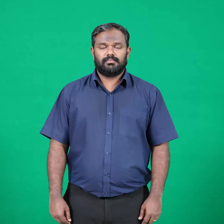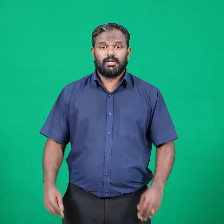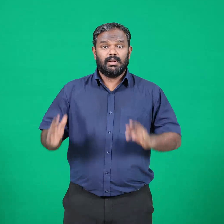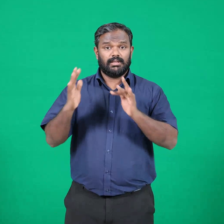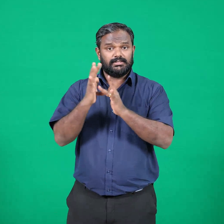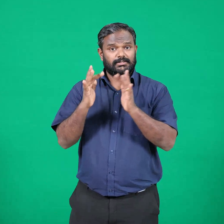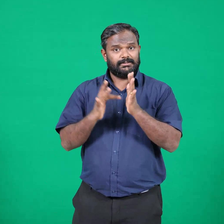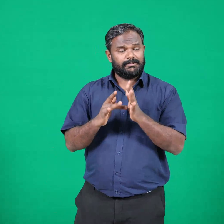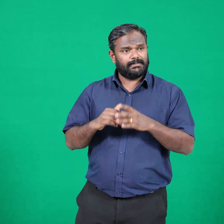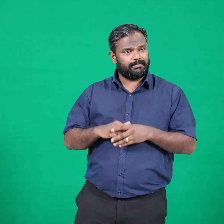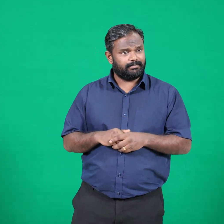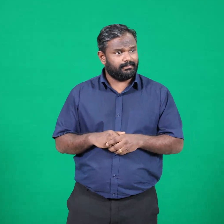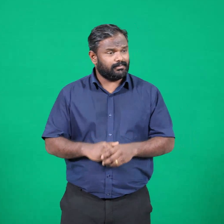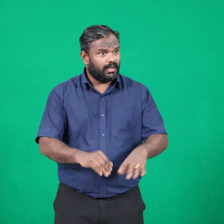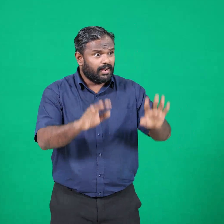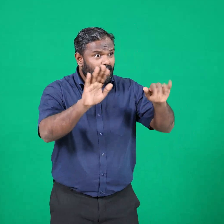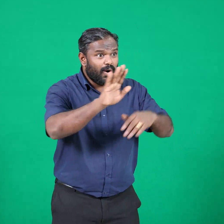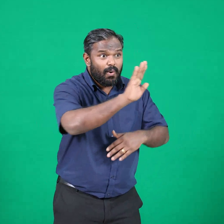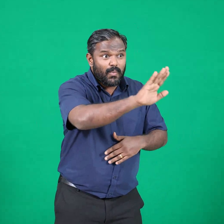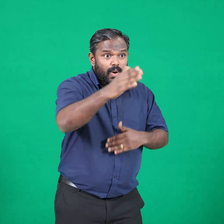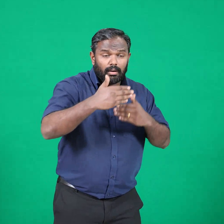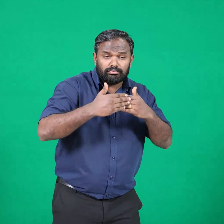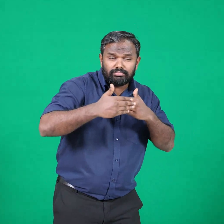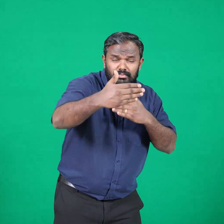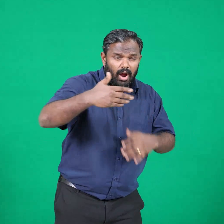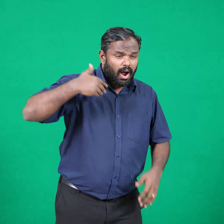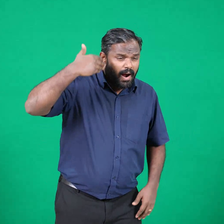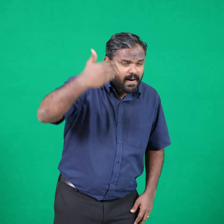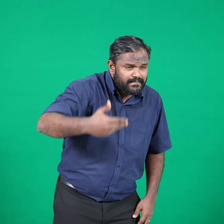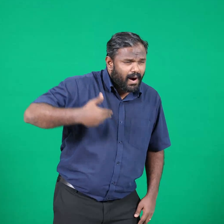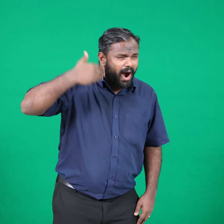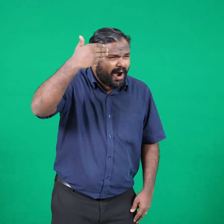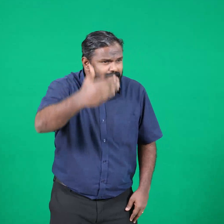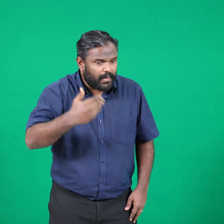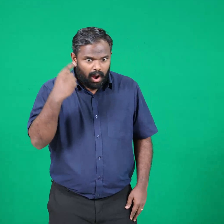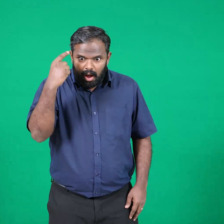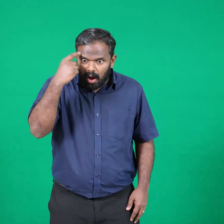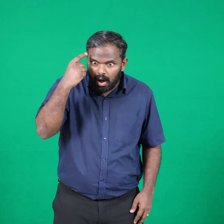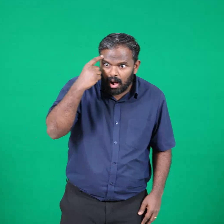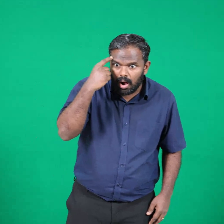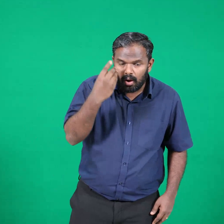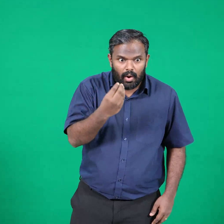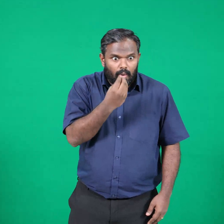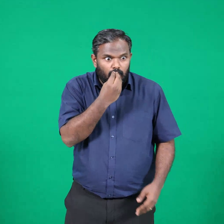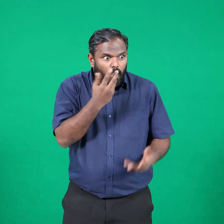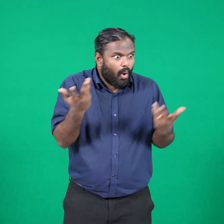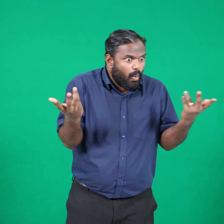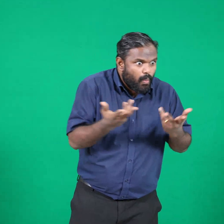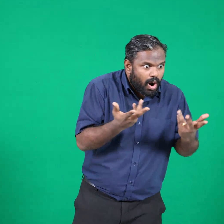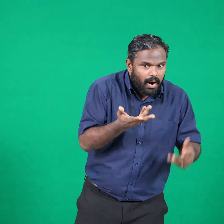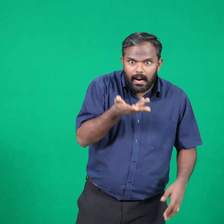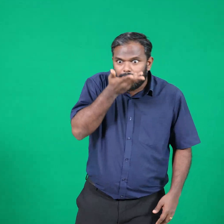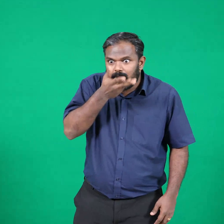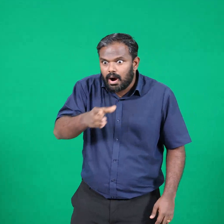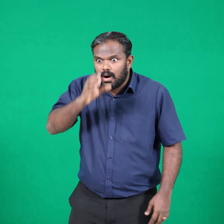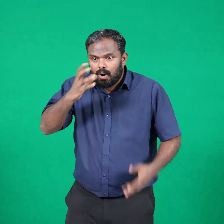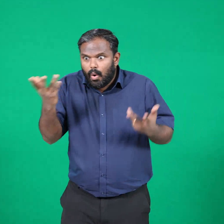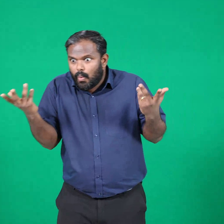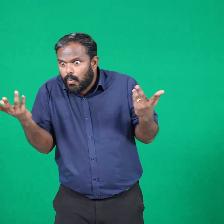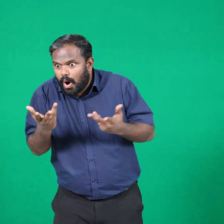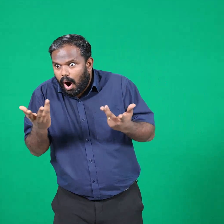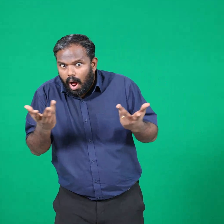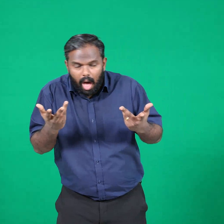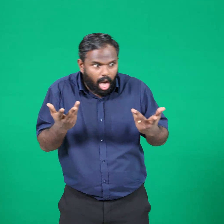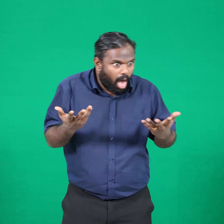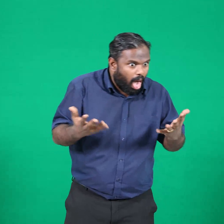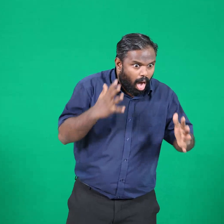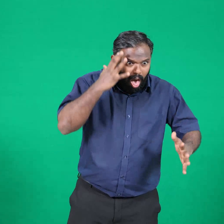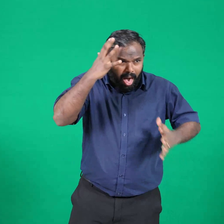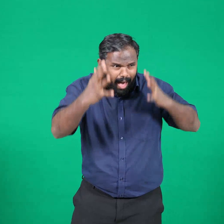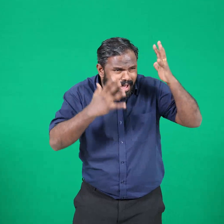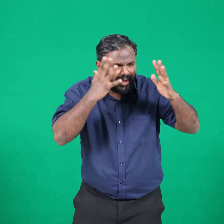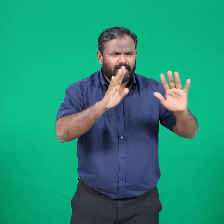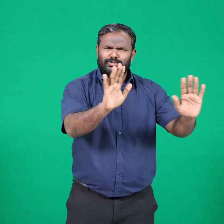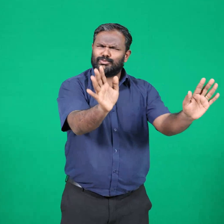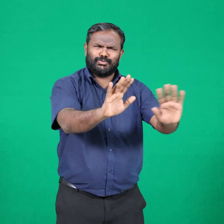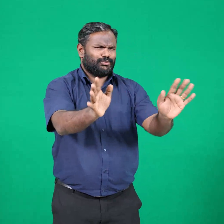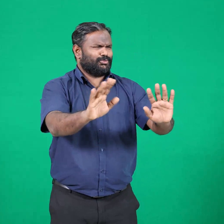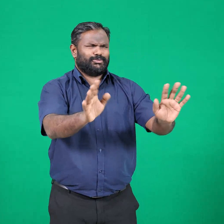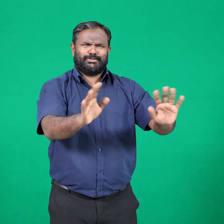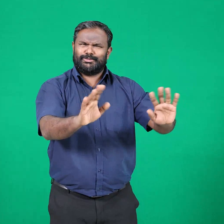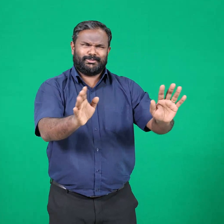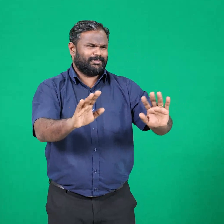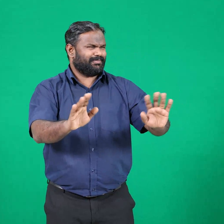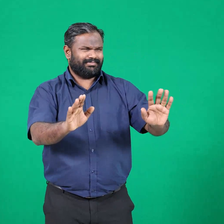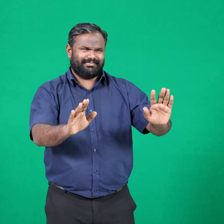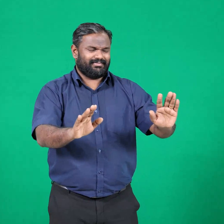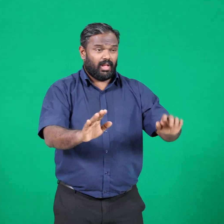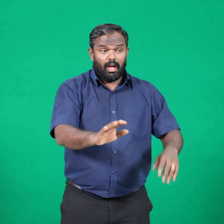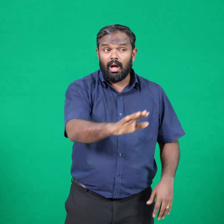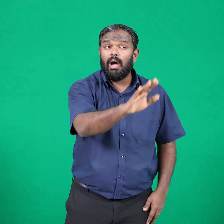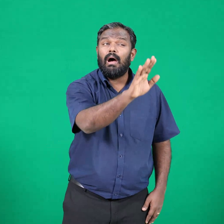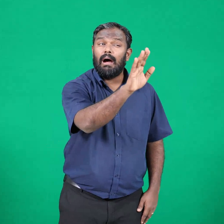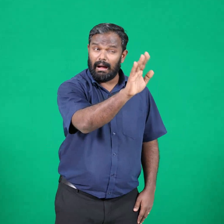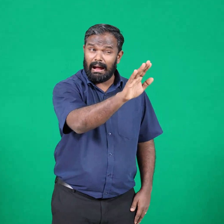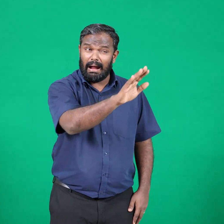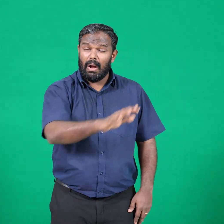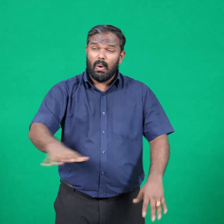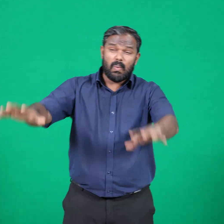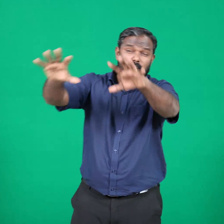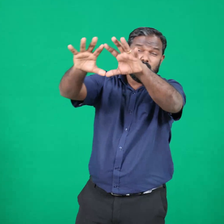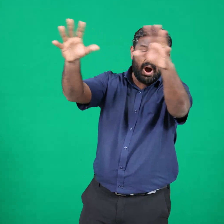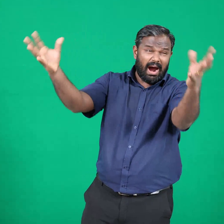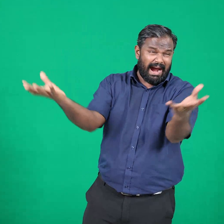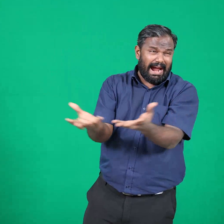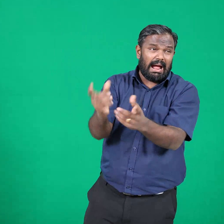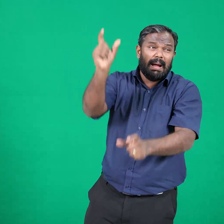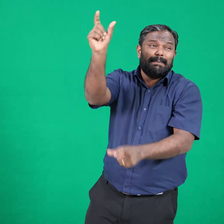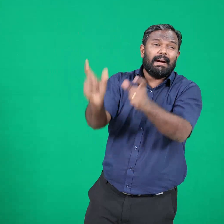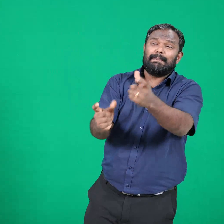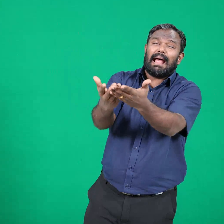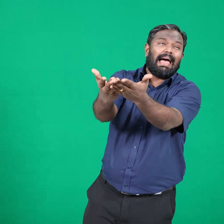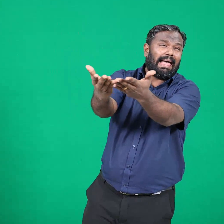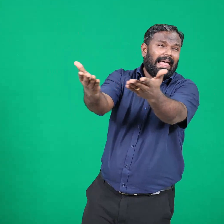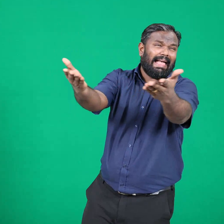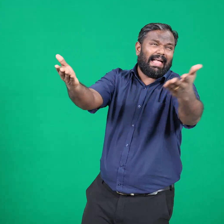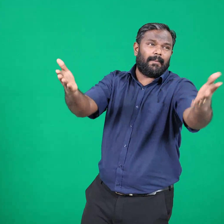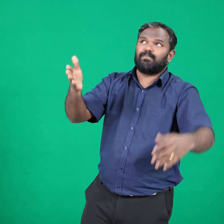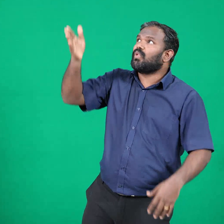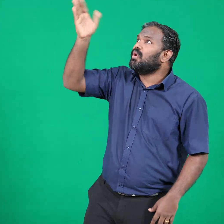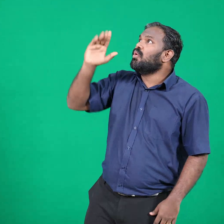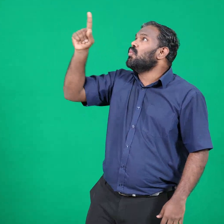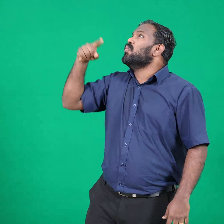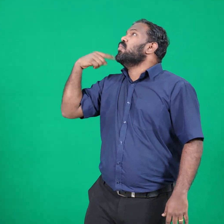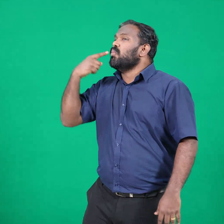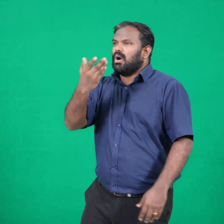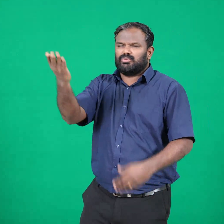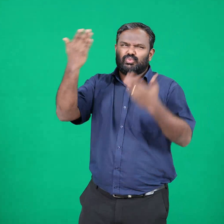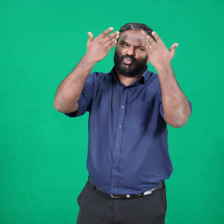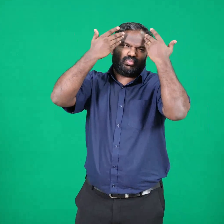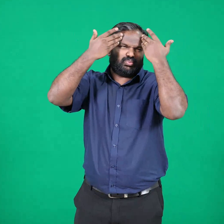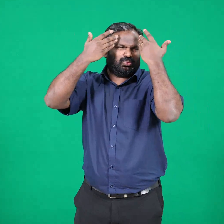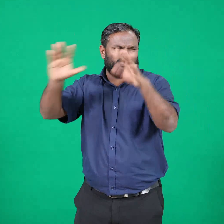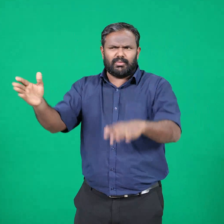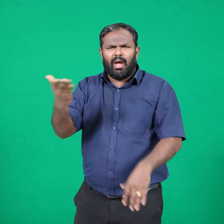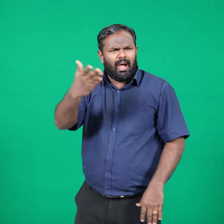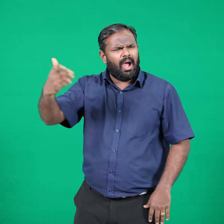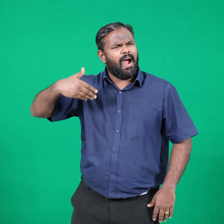And do not be concerned about what you will eat or drink. Do not worry about it.